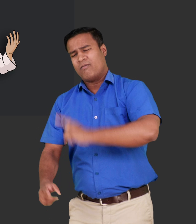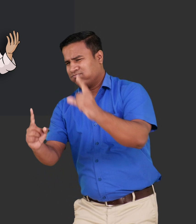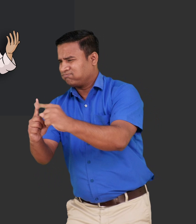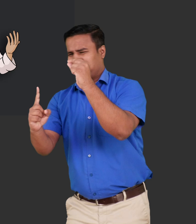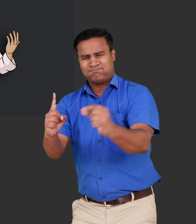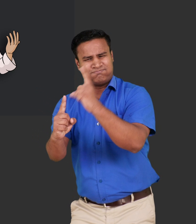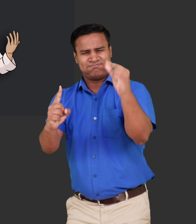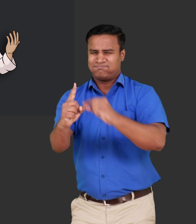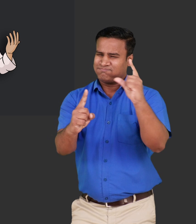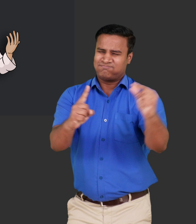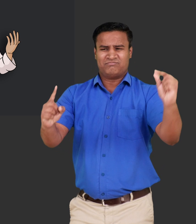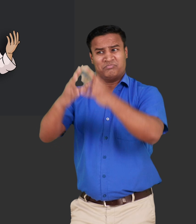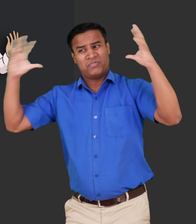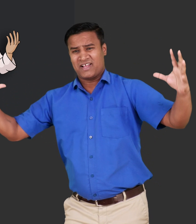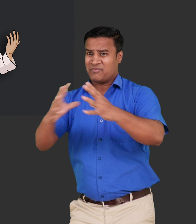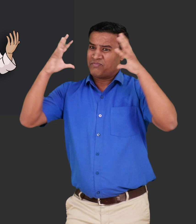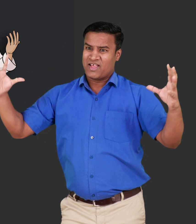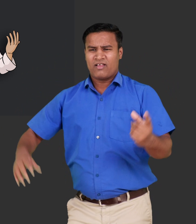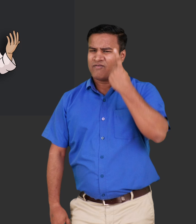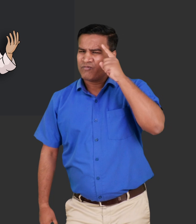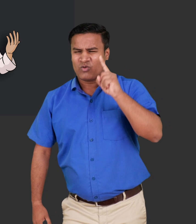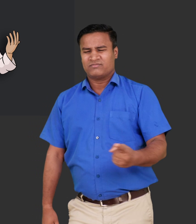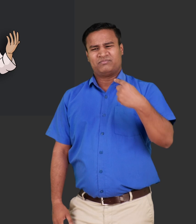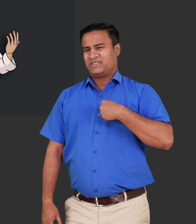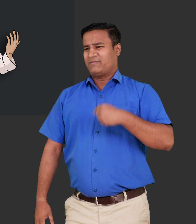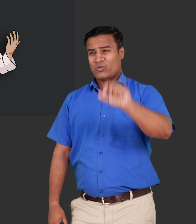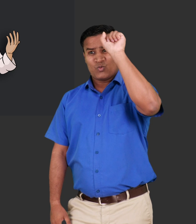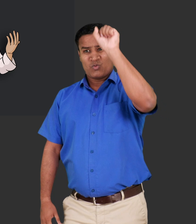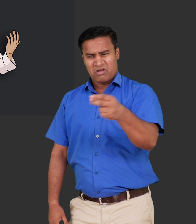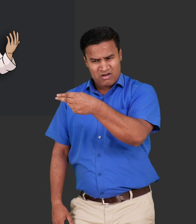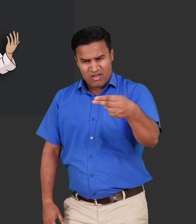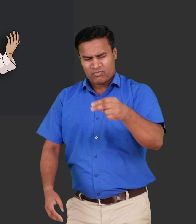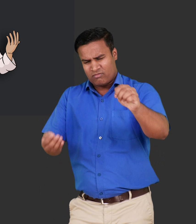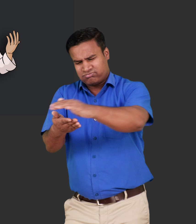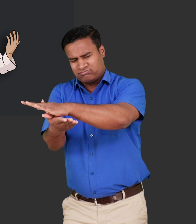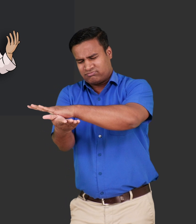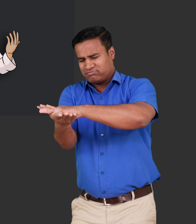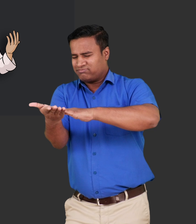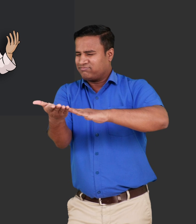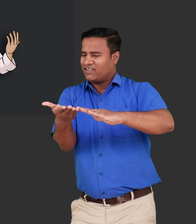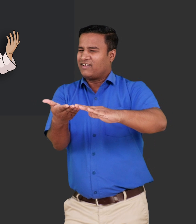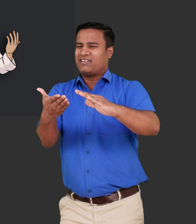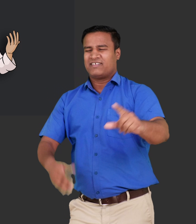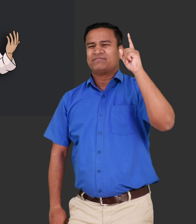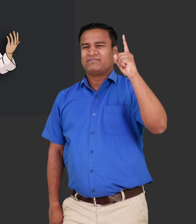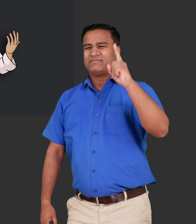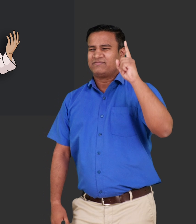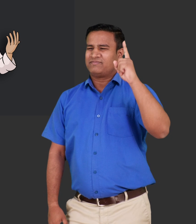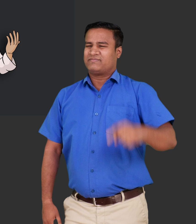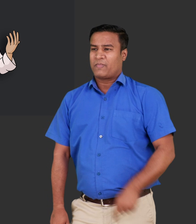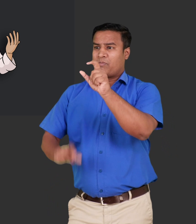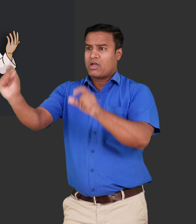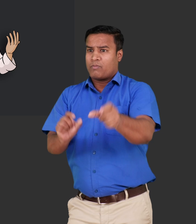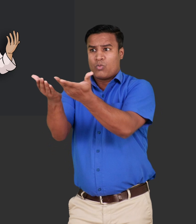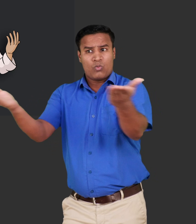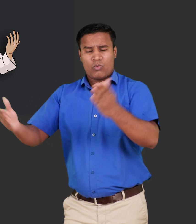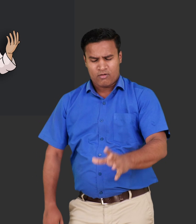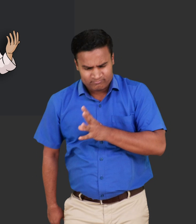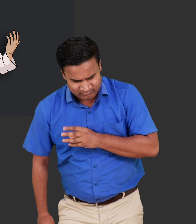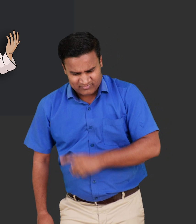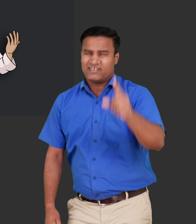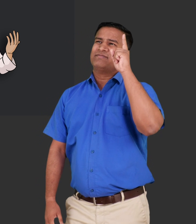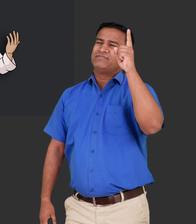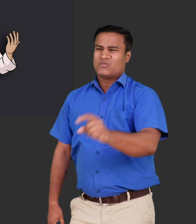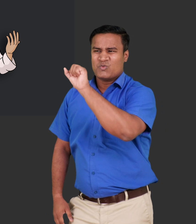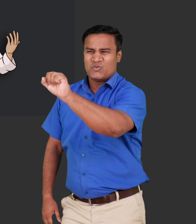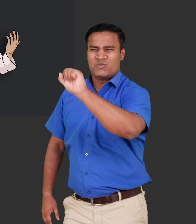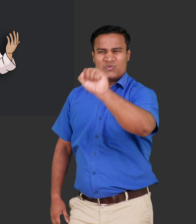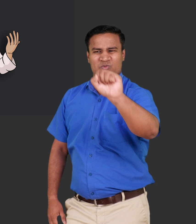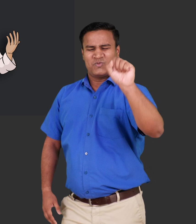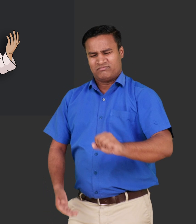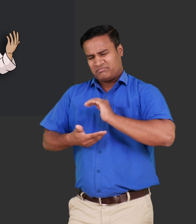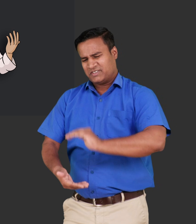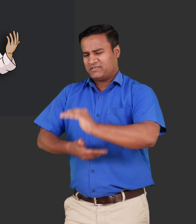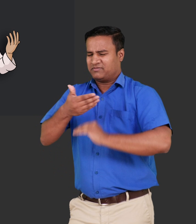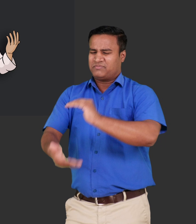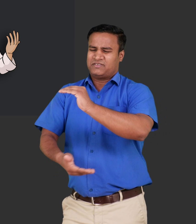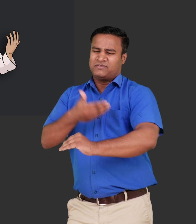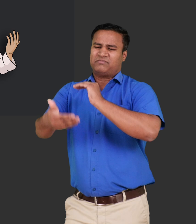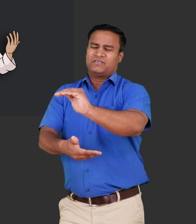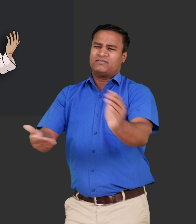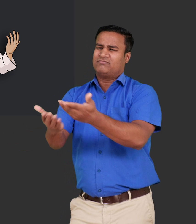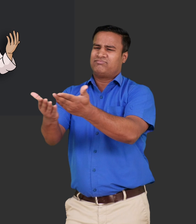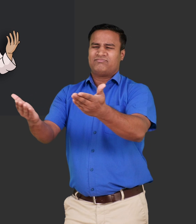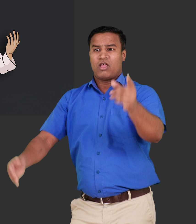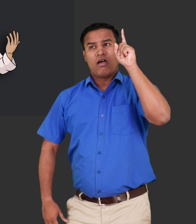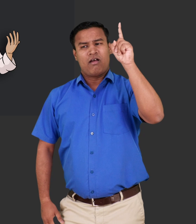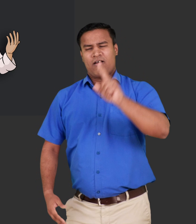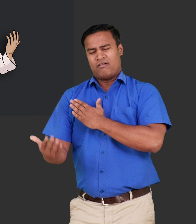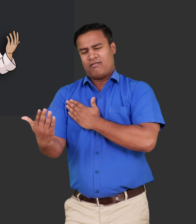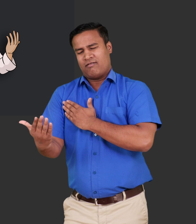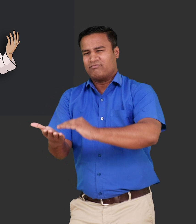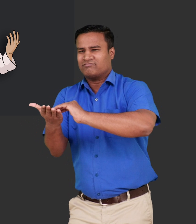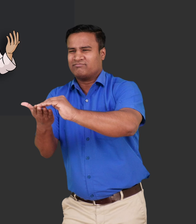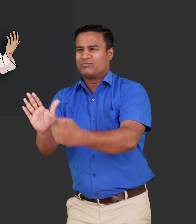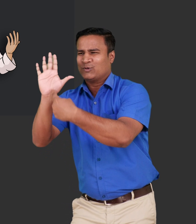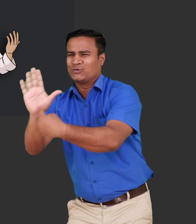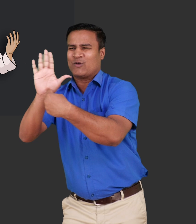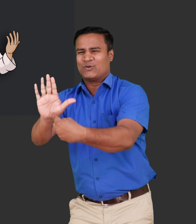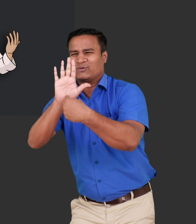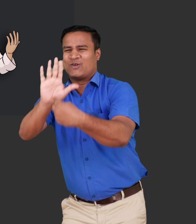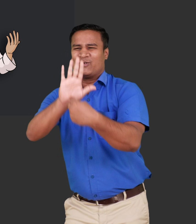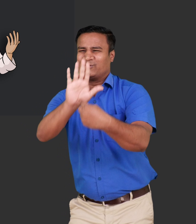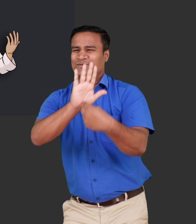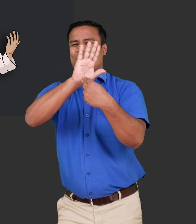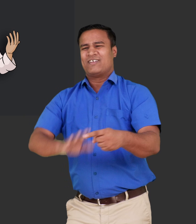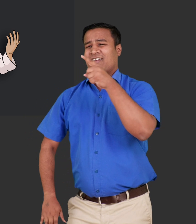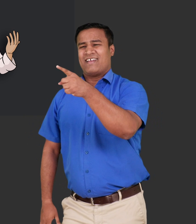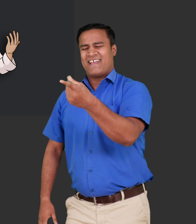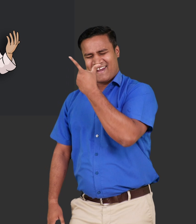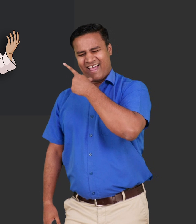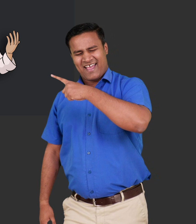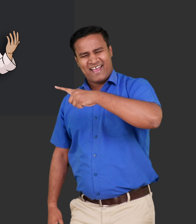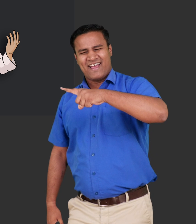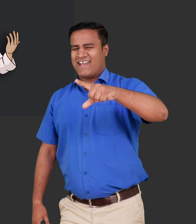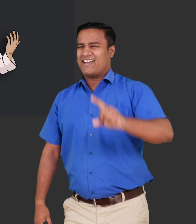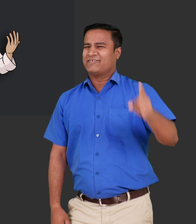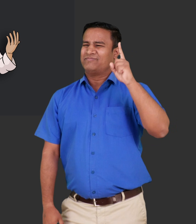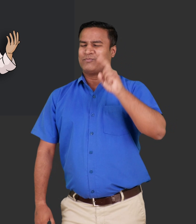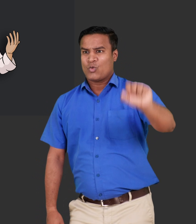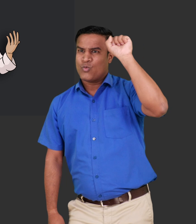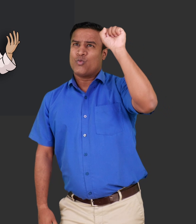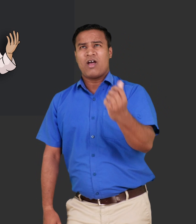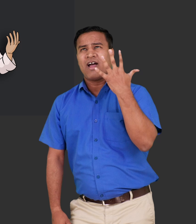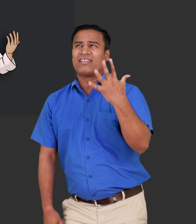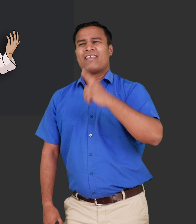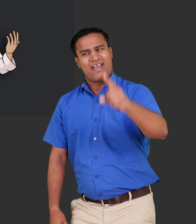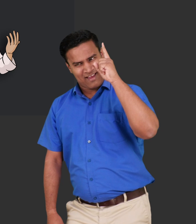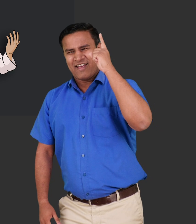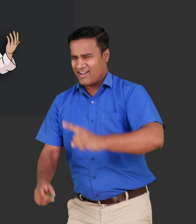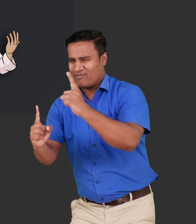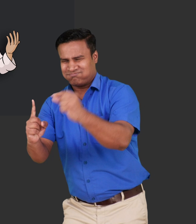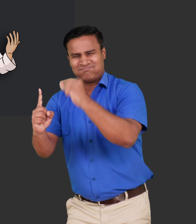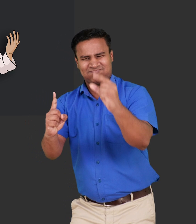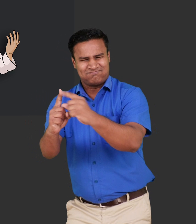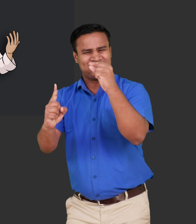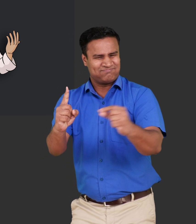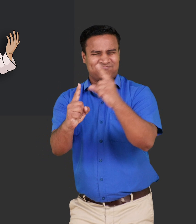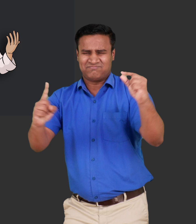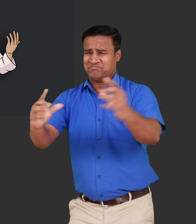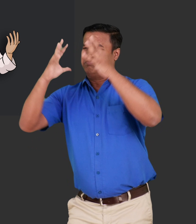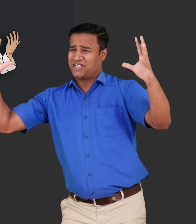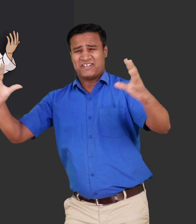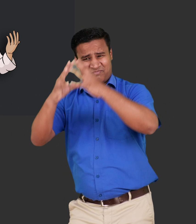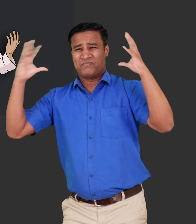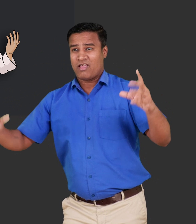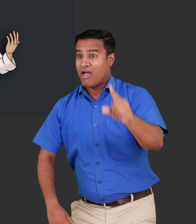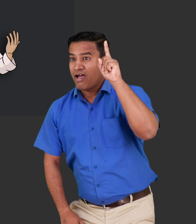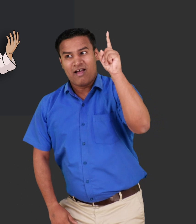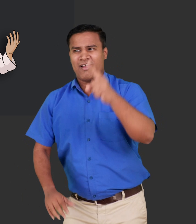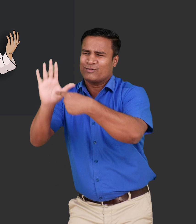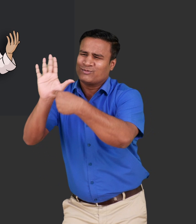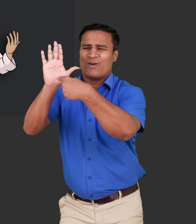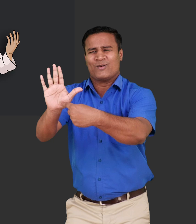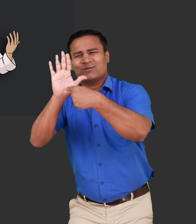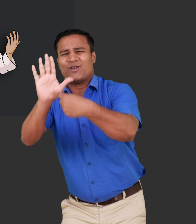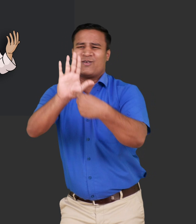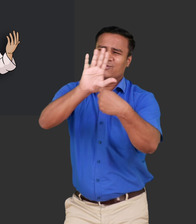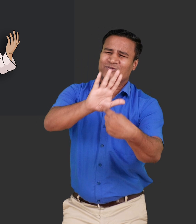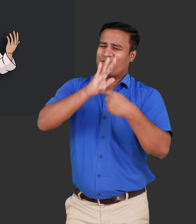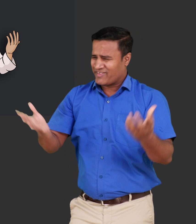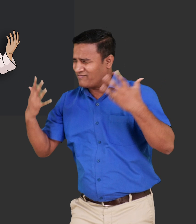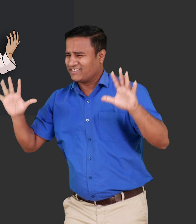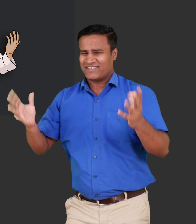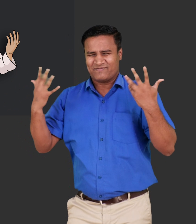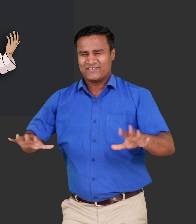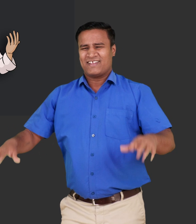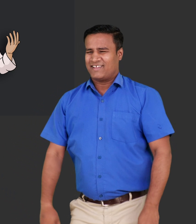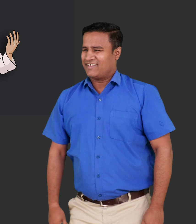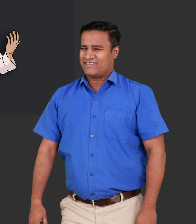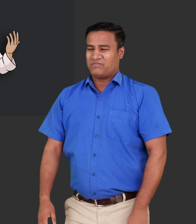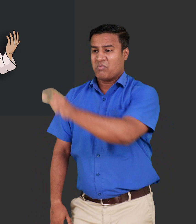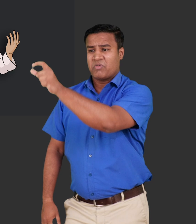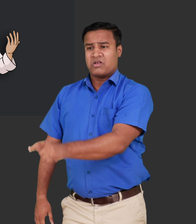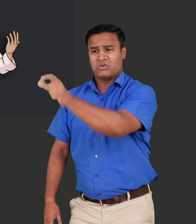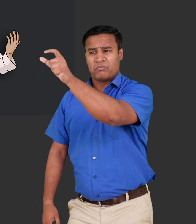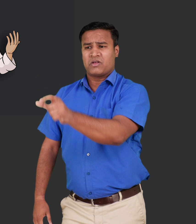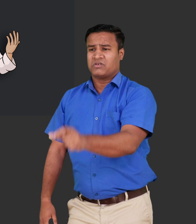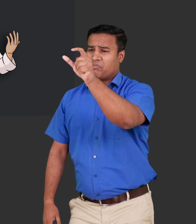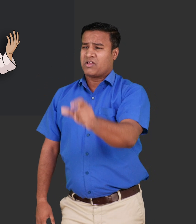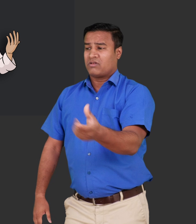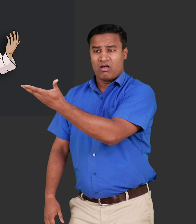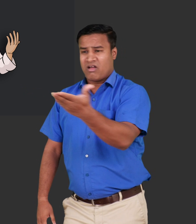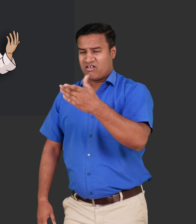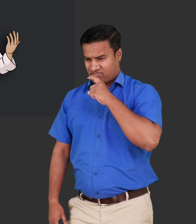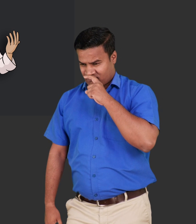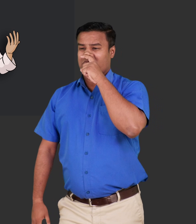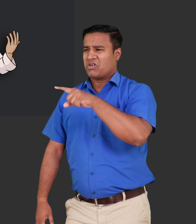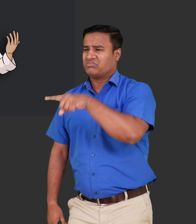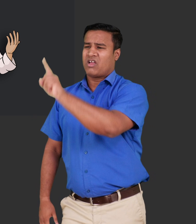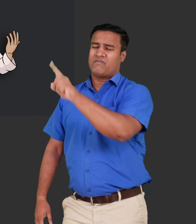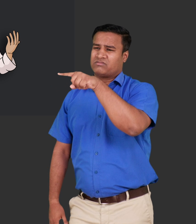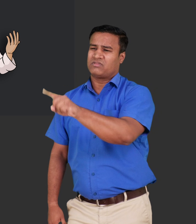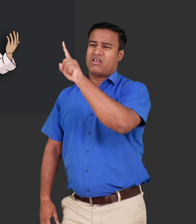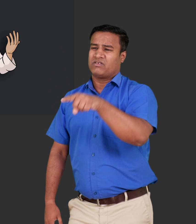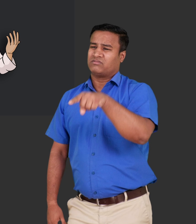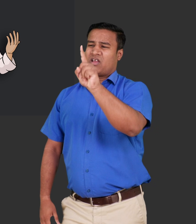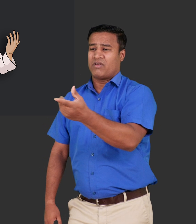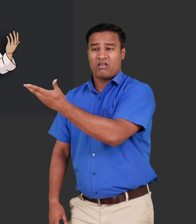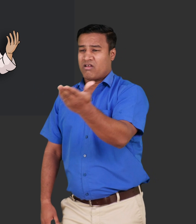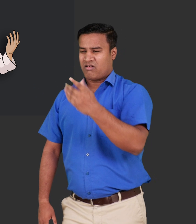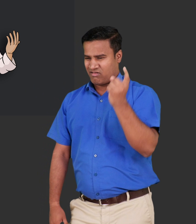His mercy extends to those who fear Him, from generation to generation. He has performed mighty deeds with His arm;